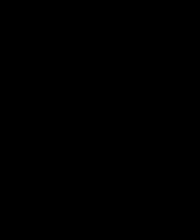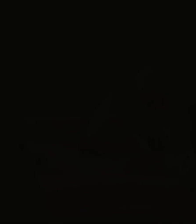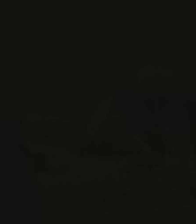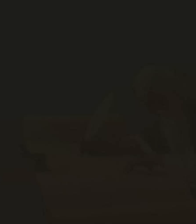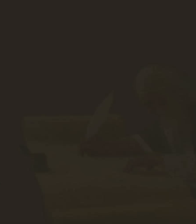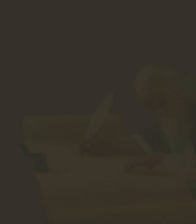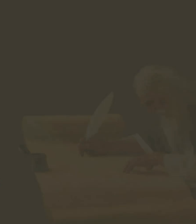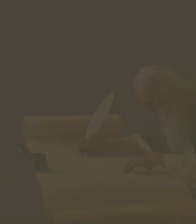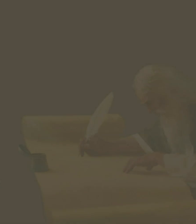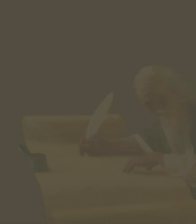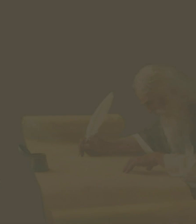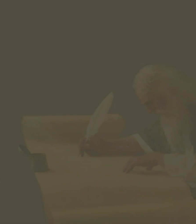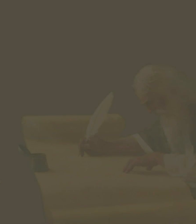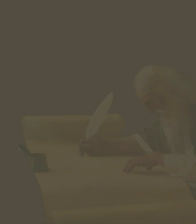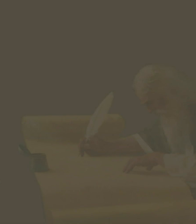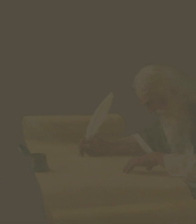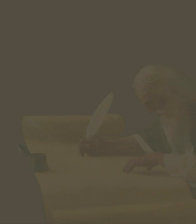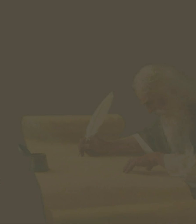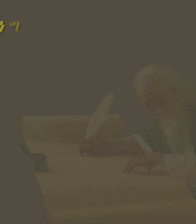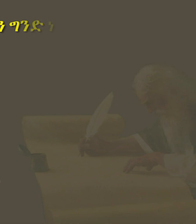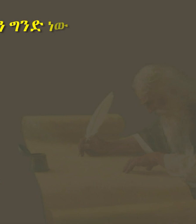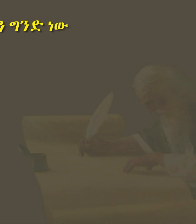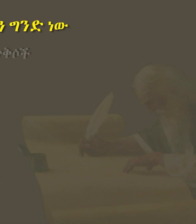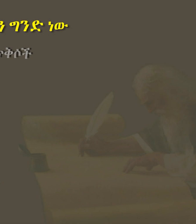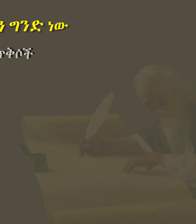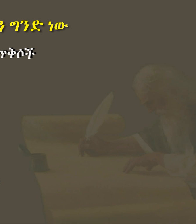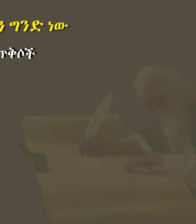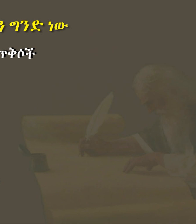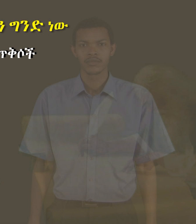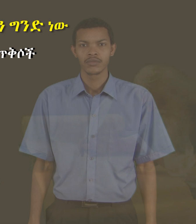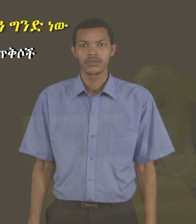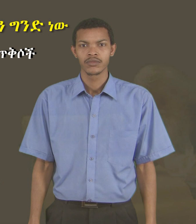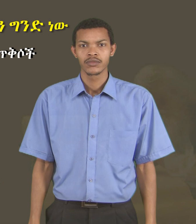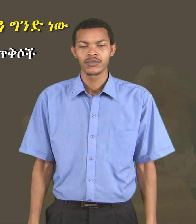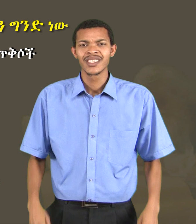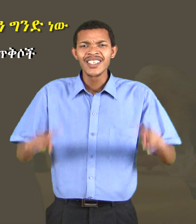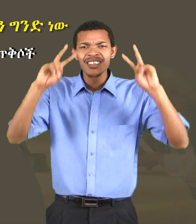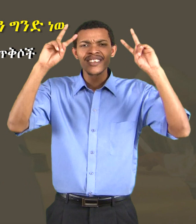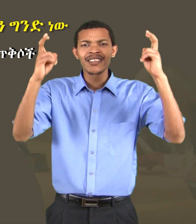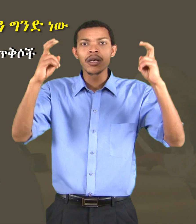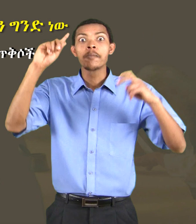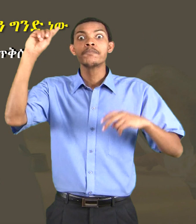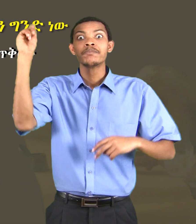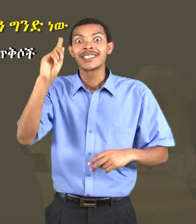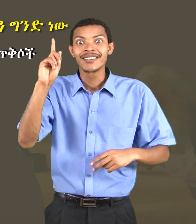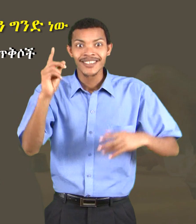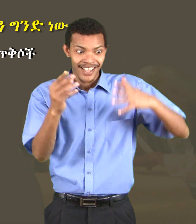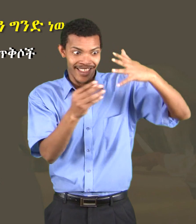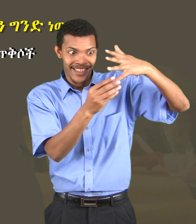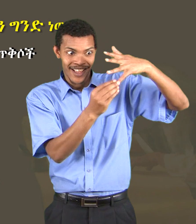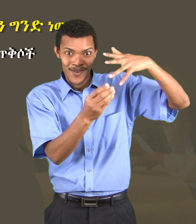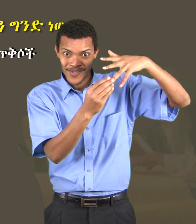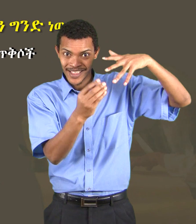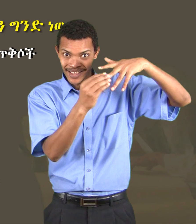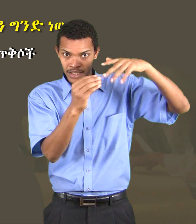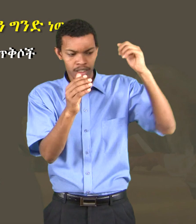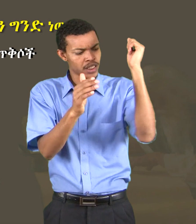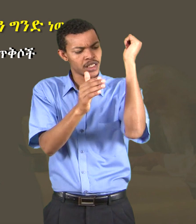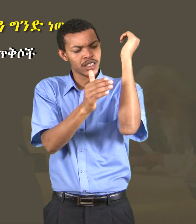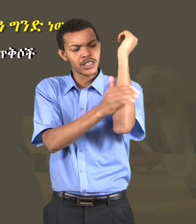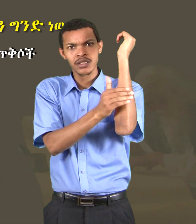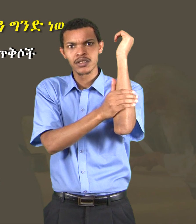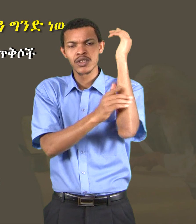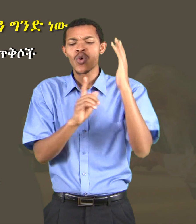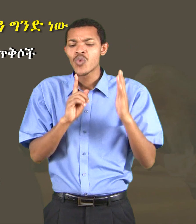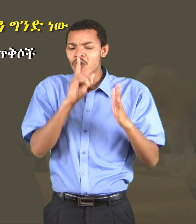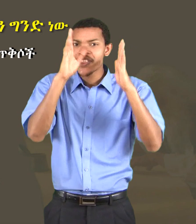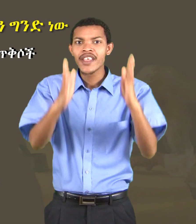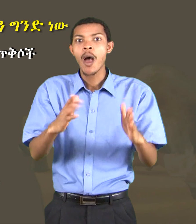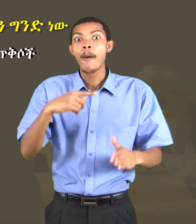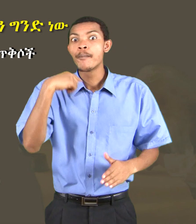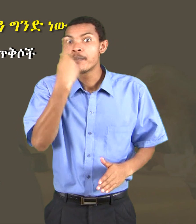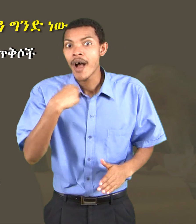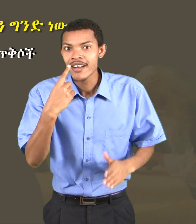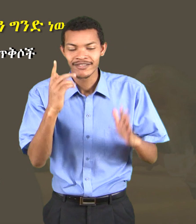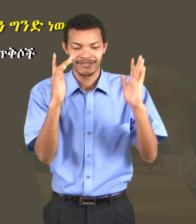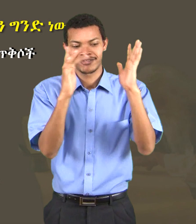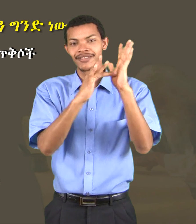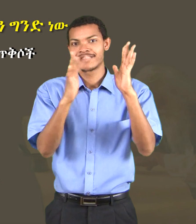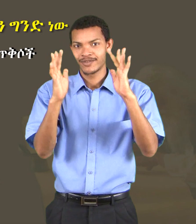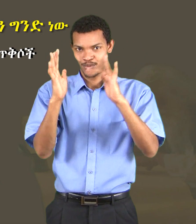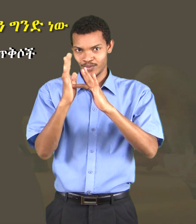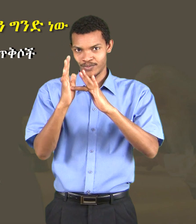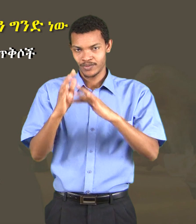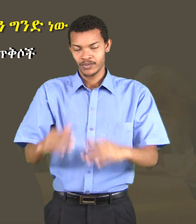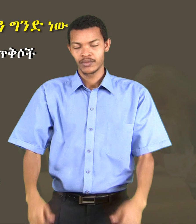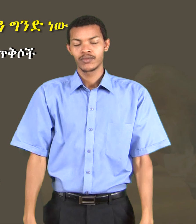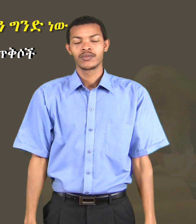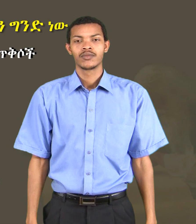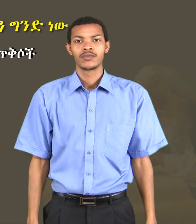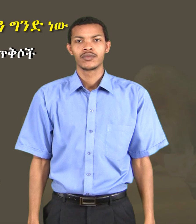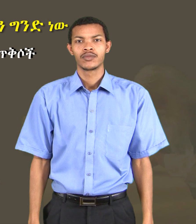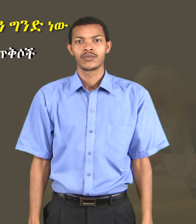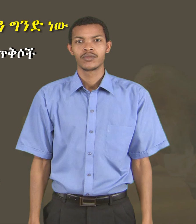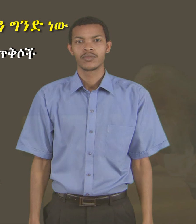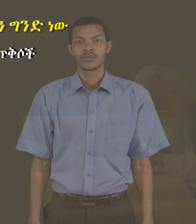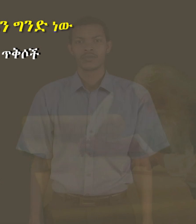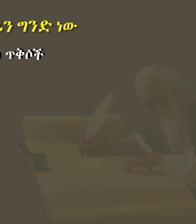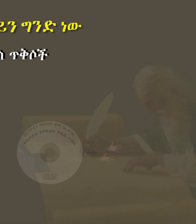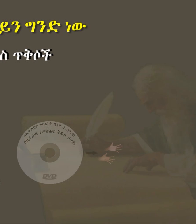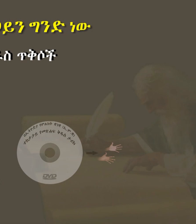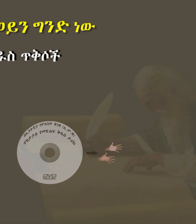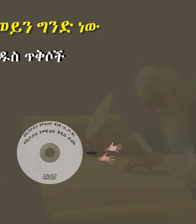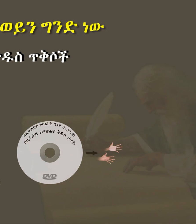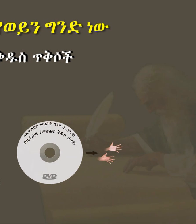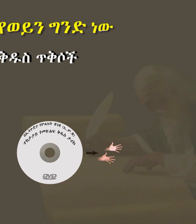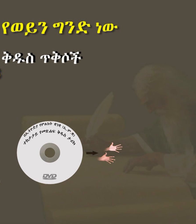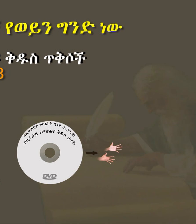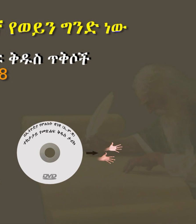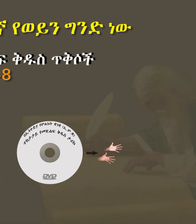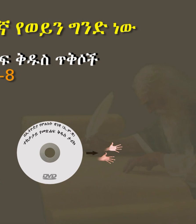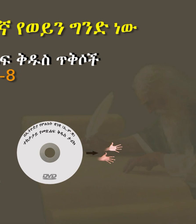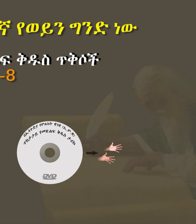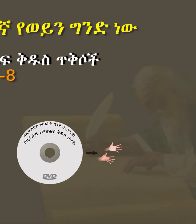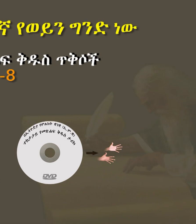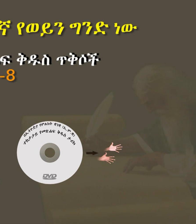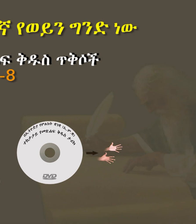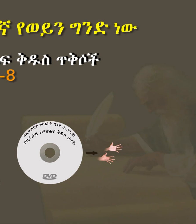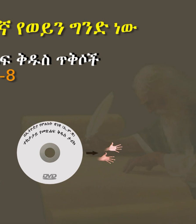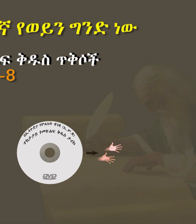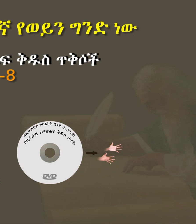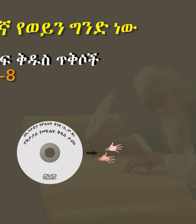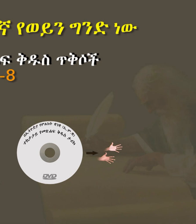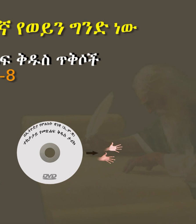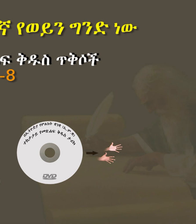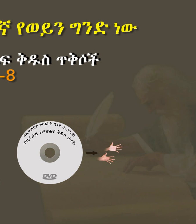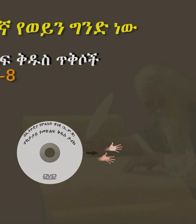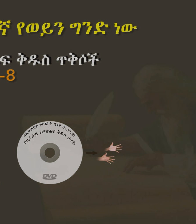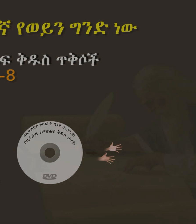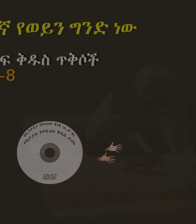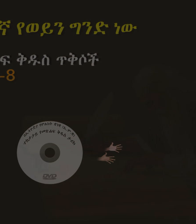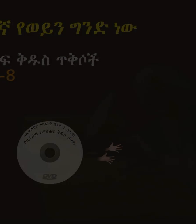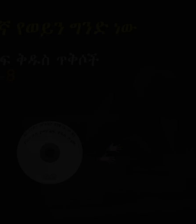Jesus is the true vine